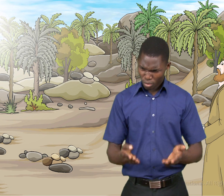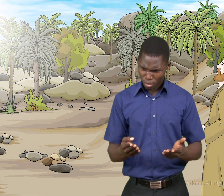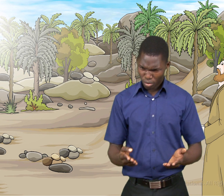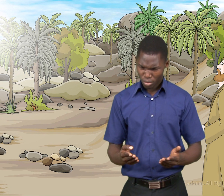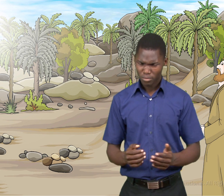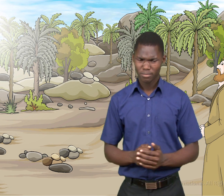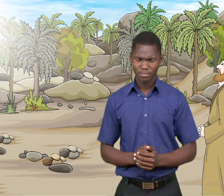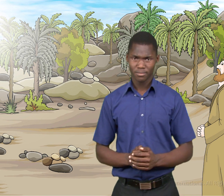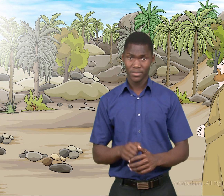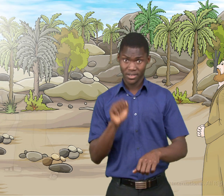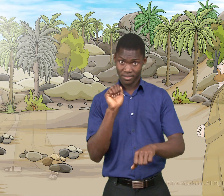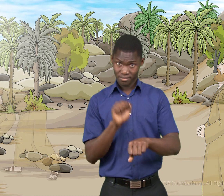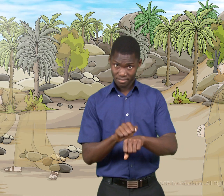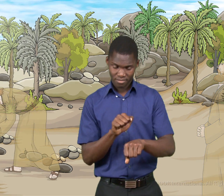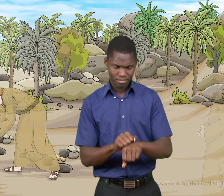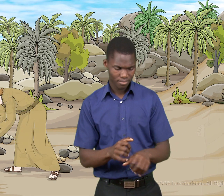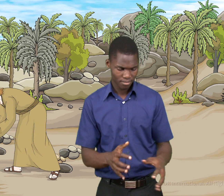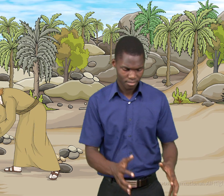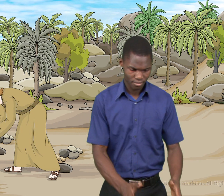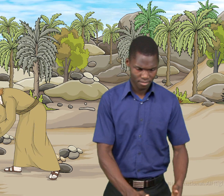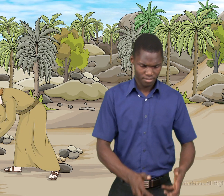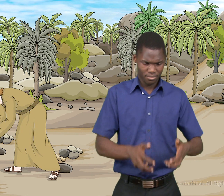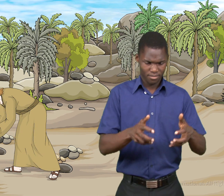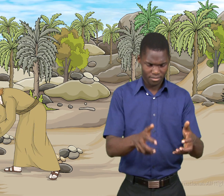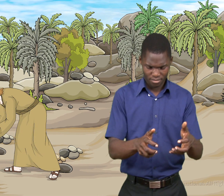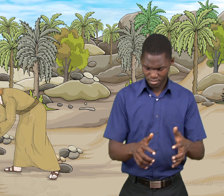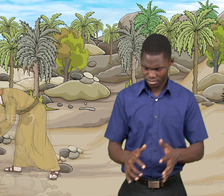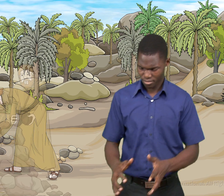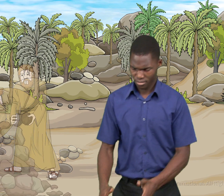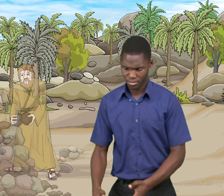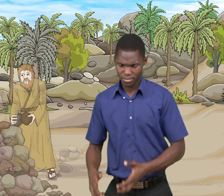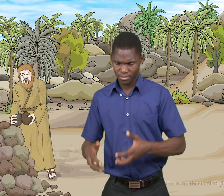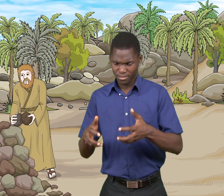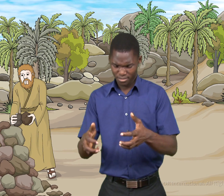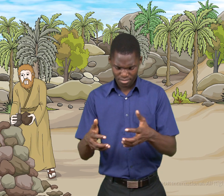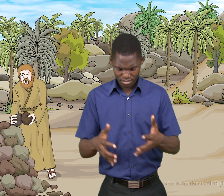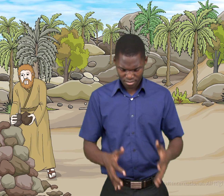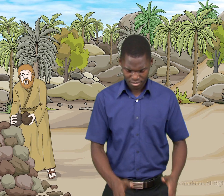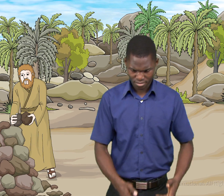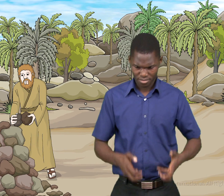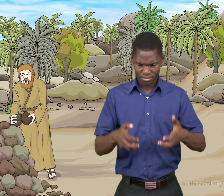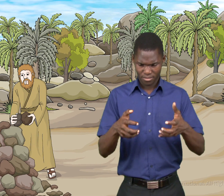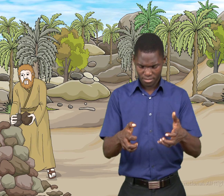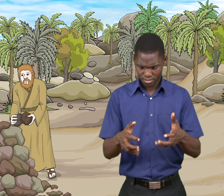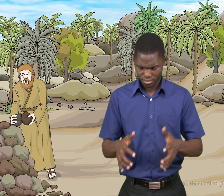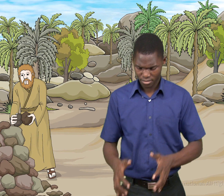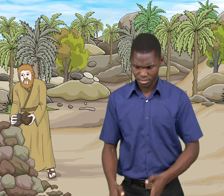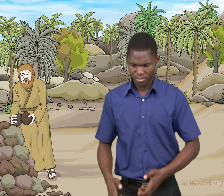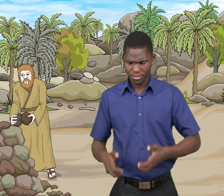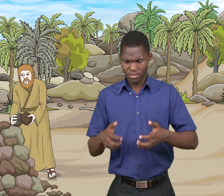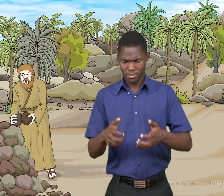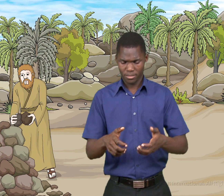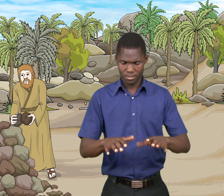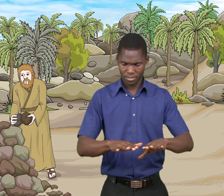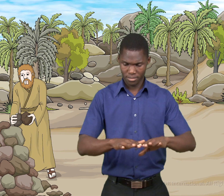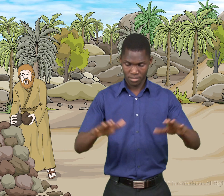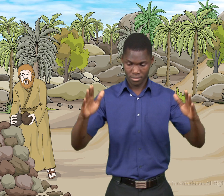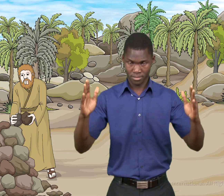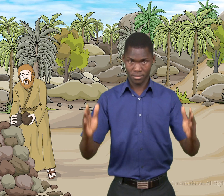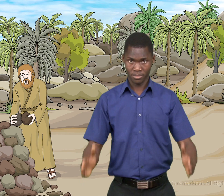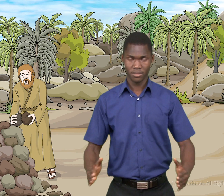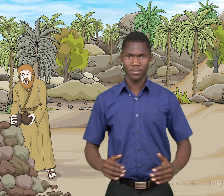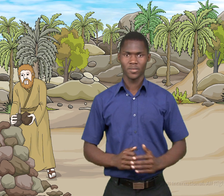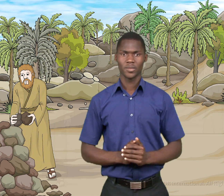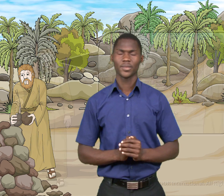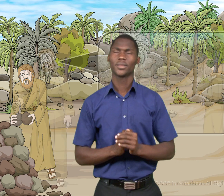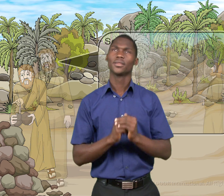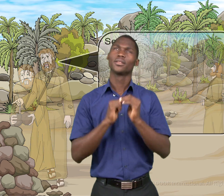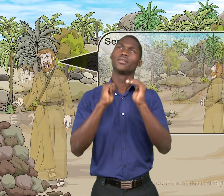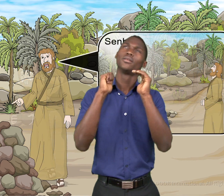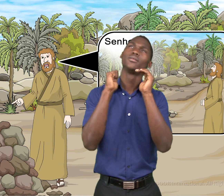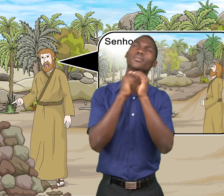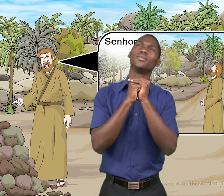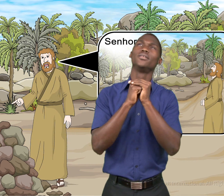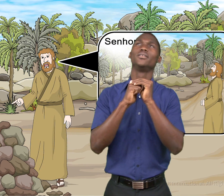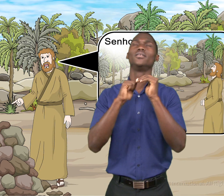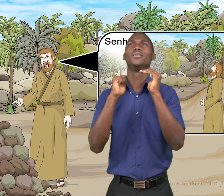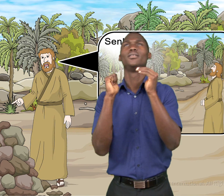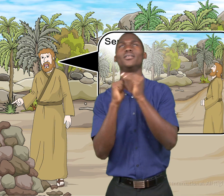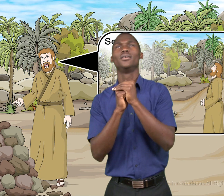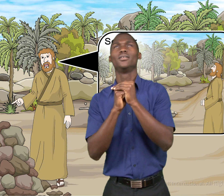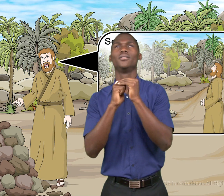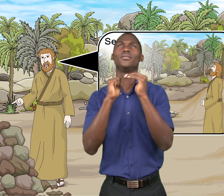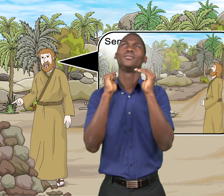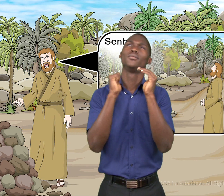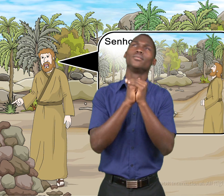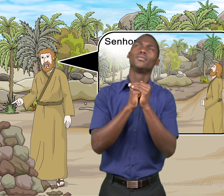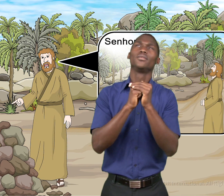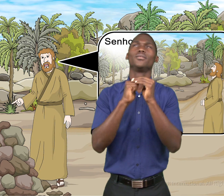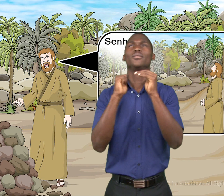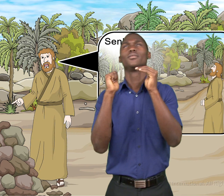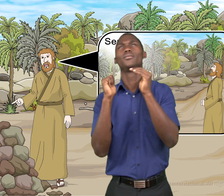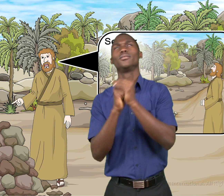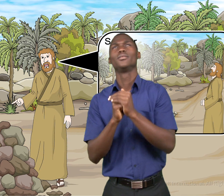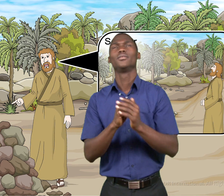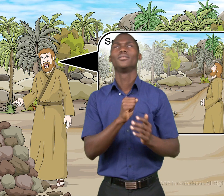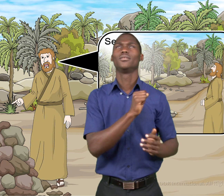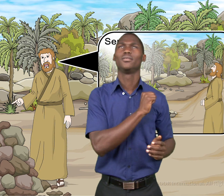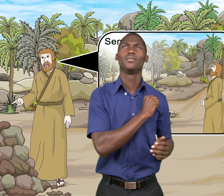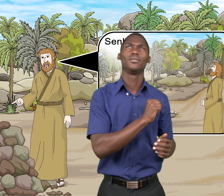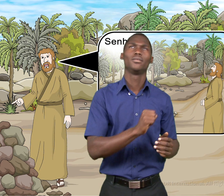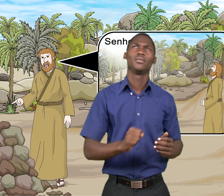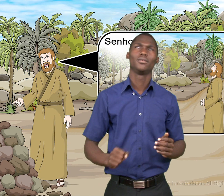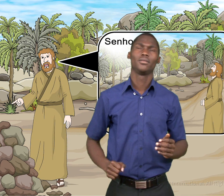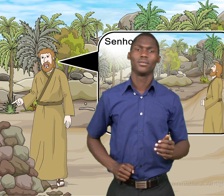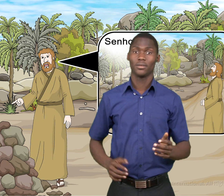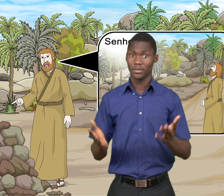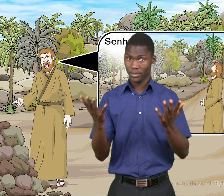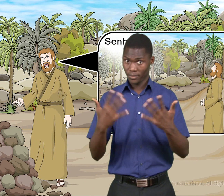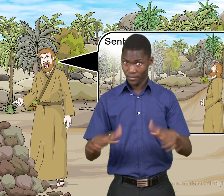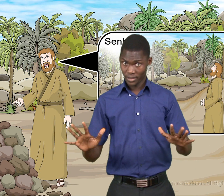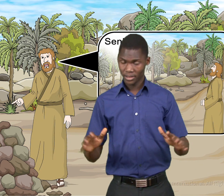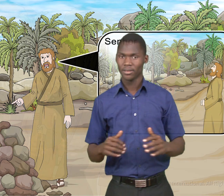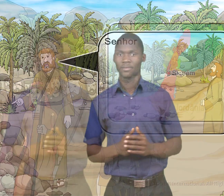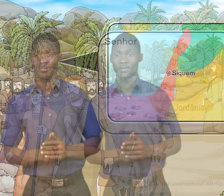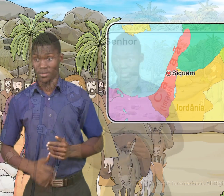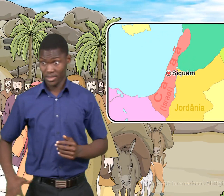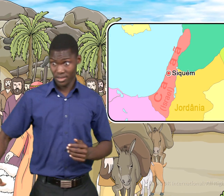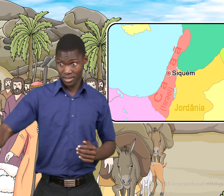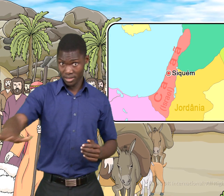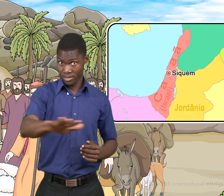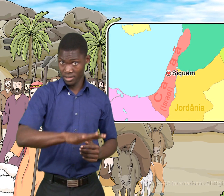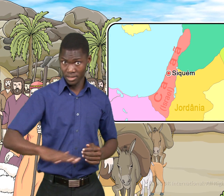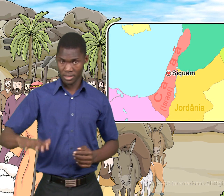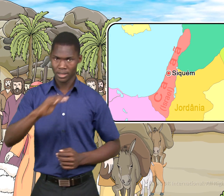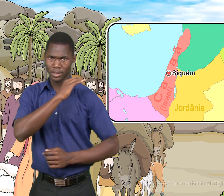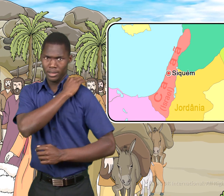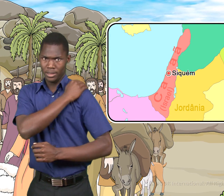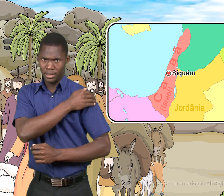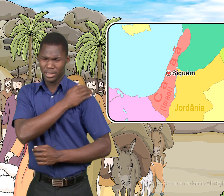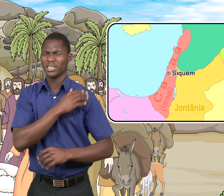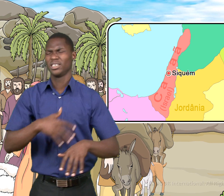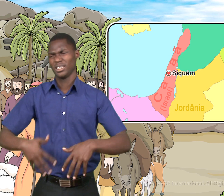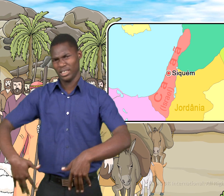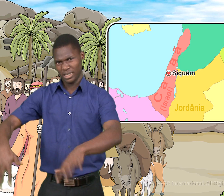So Abram built an altar there to the LORD, who had appeared to him.